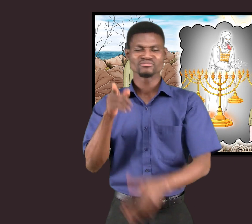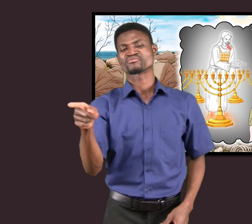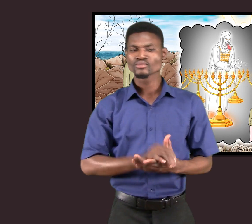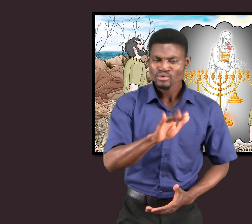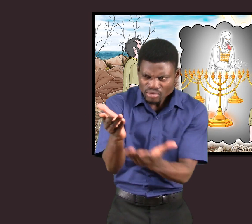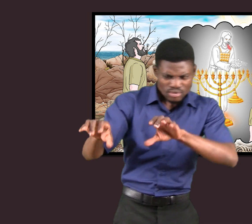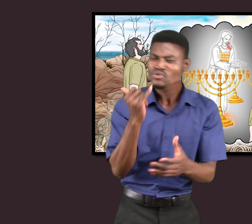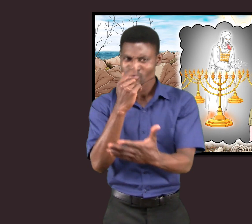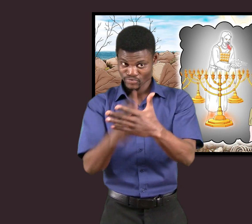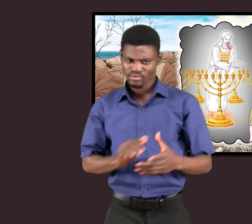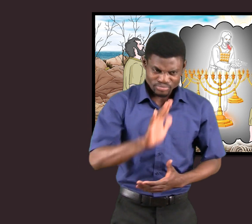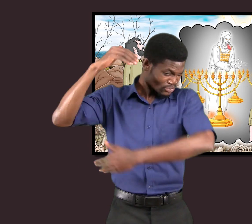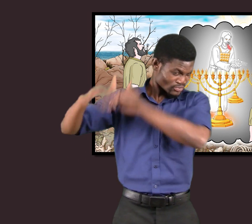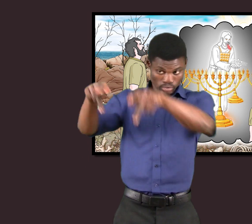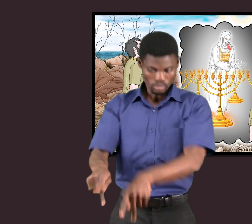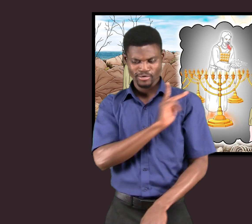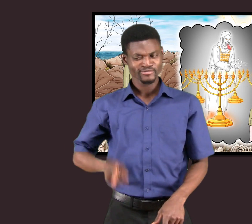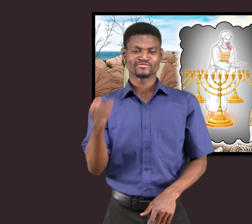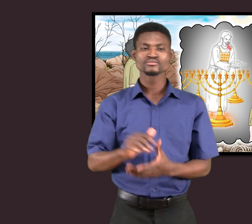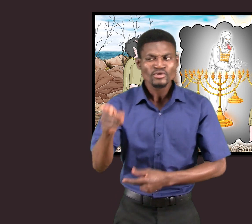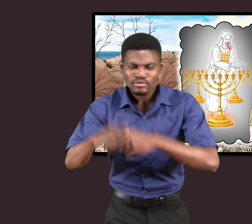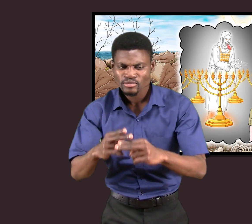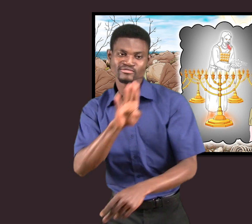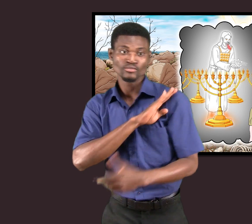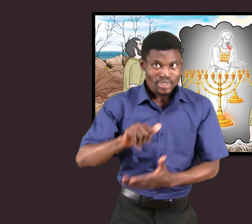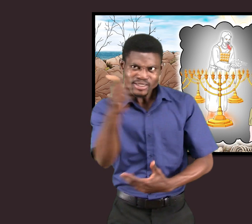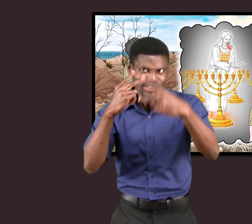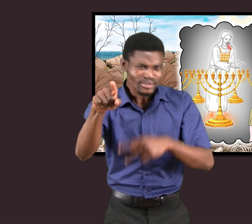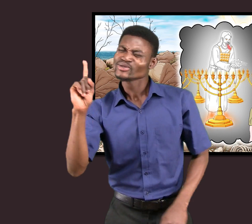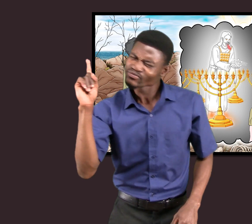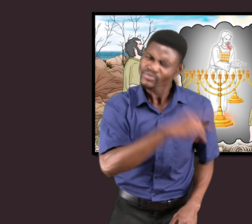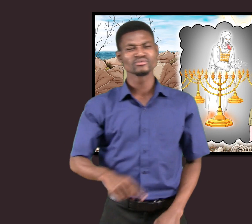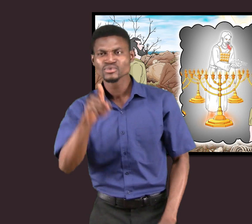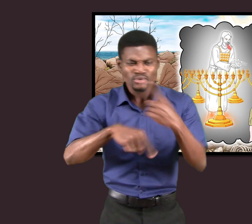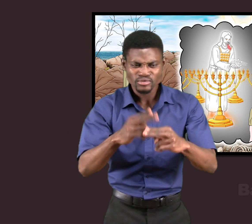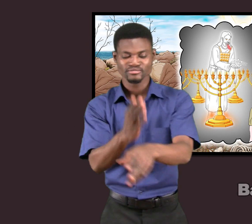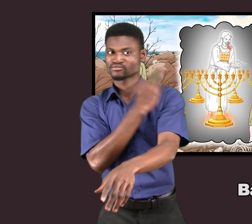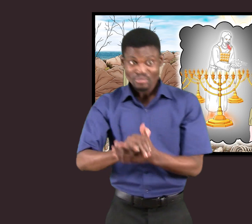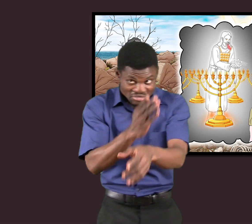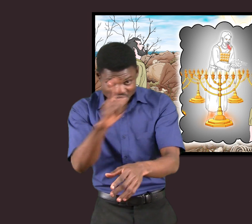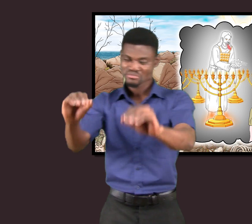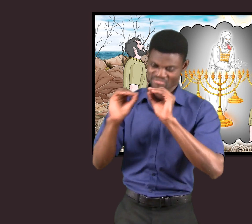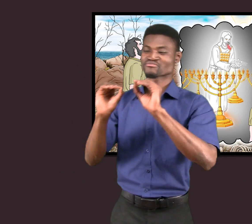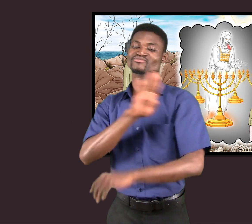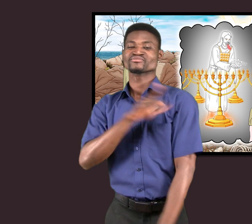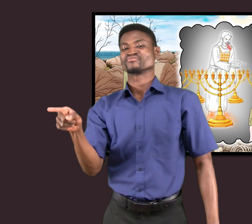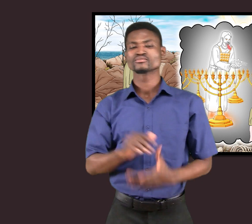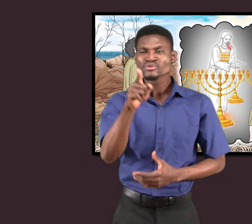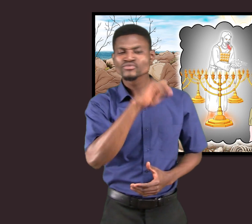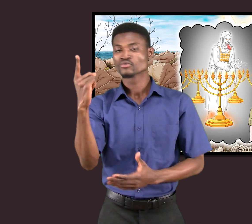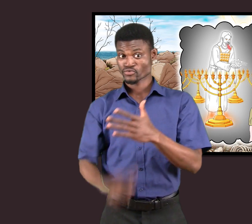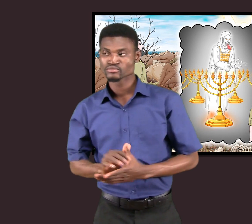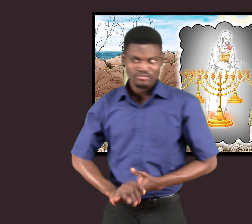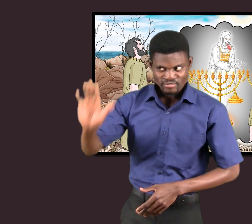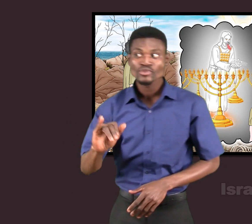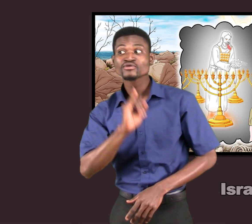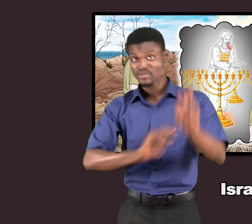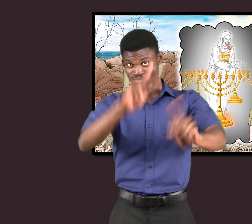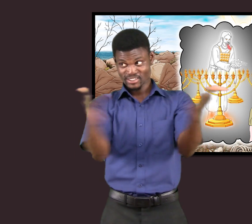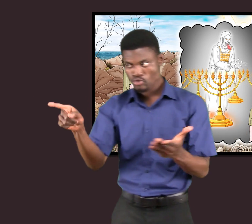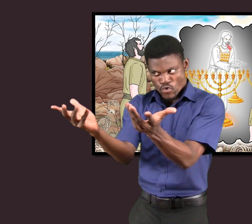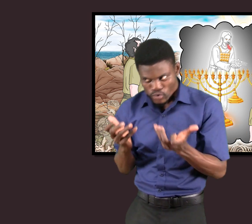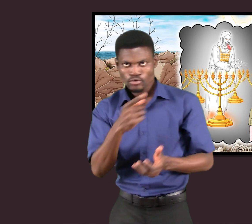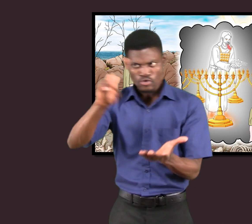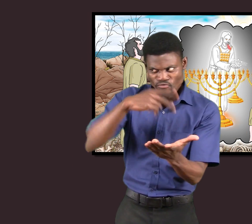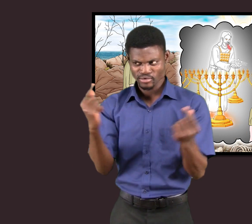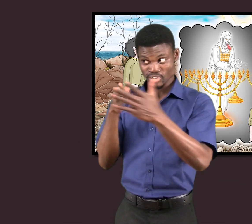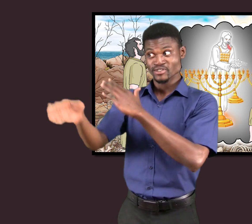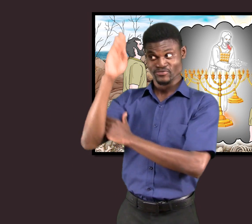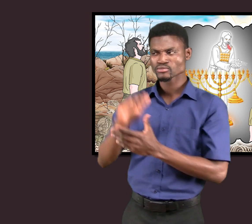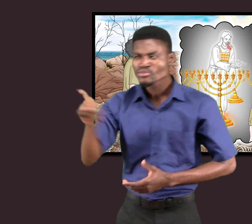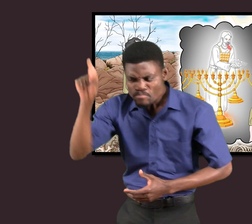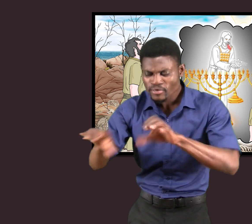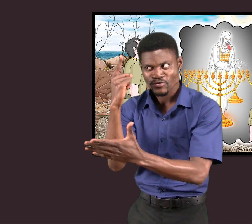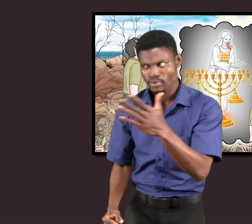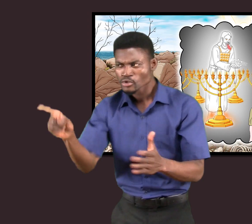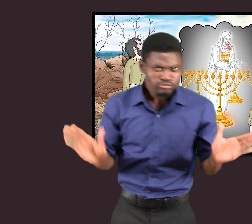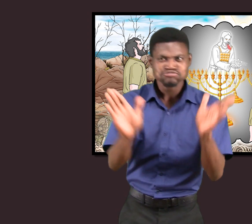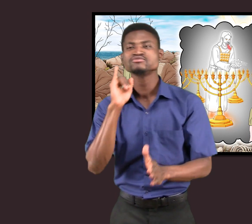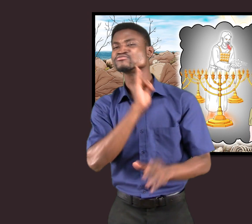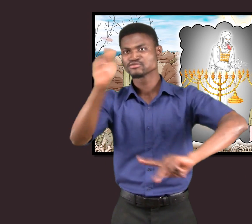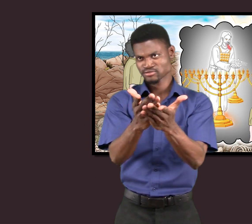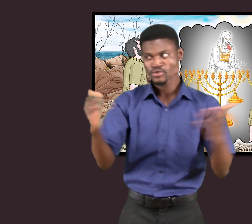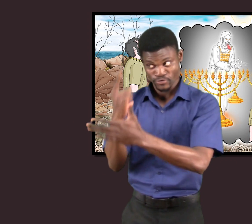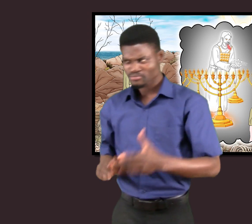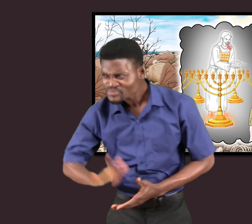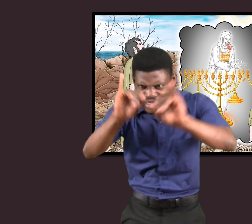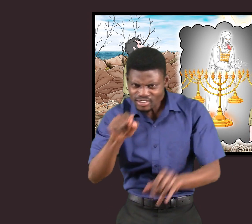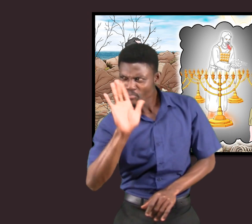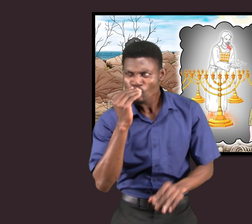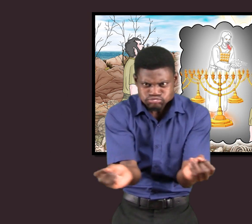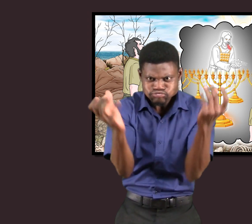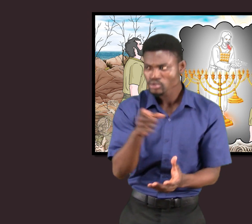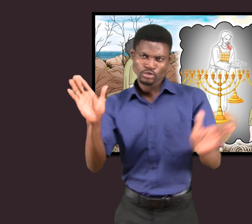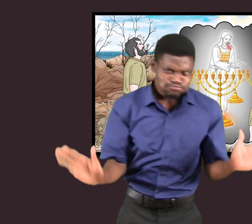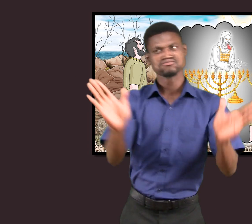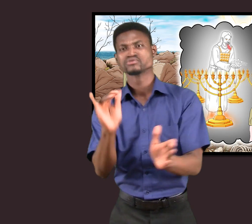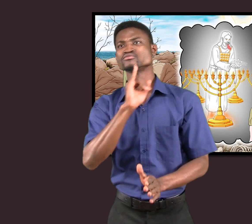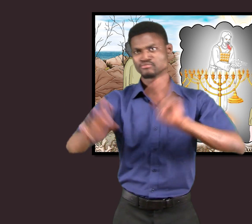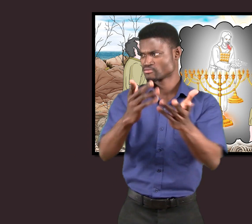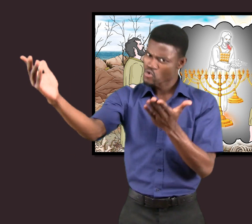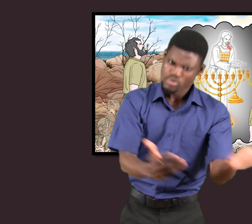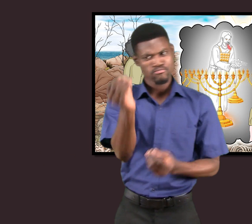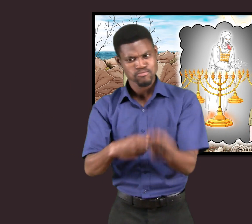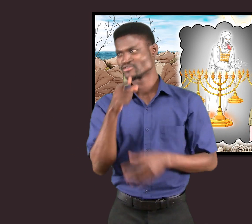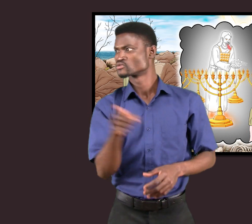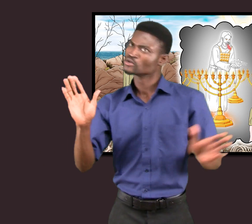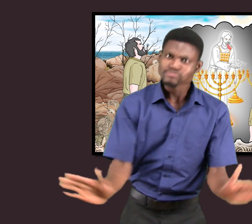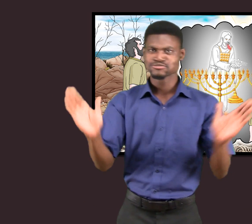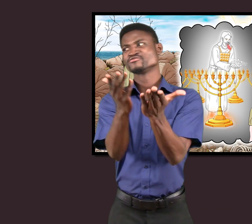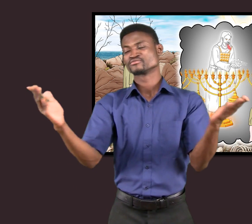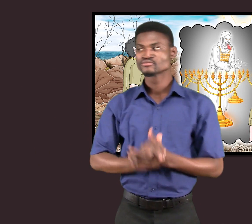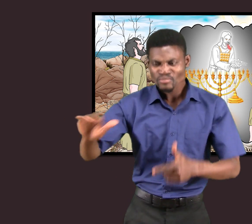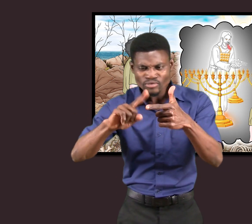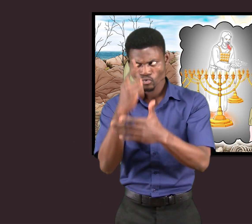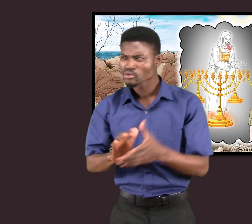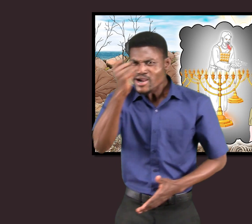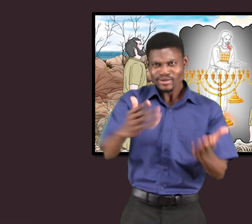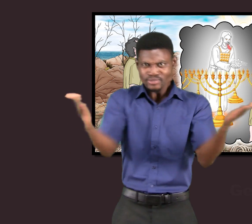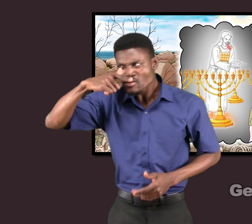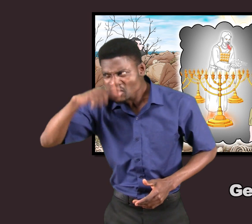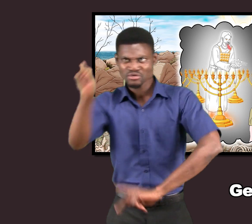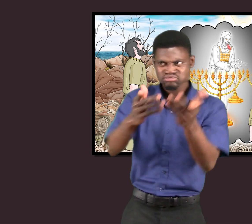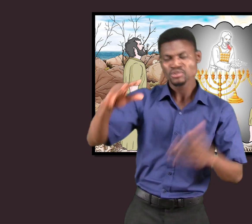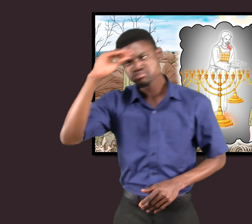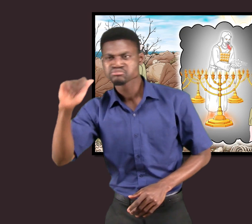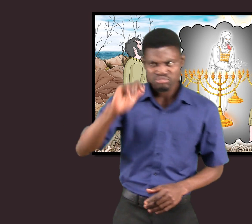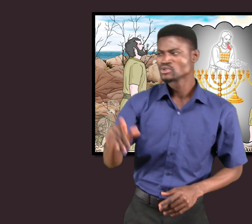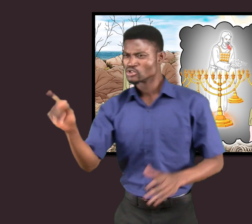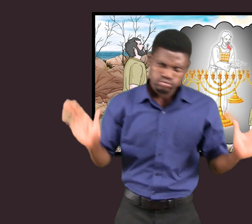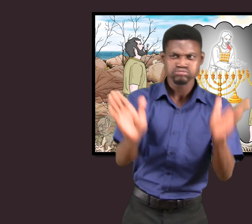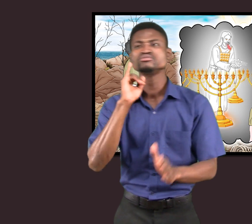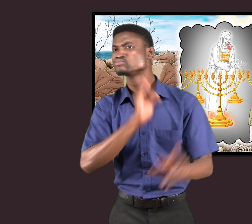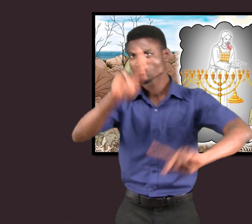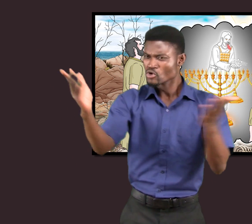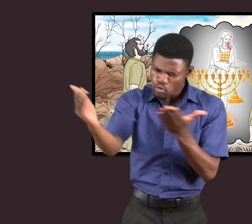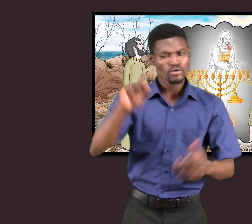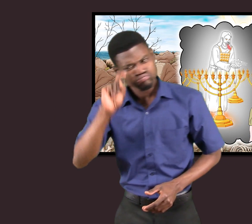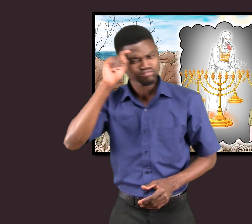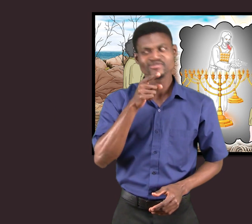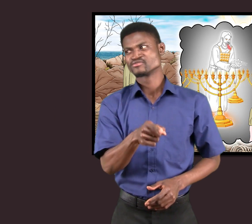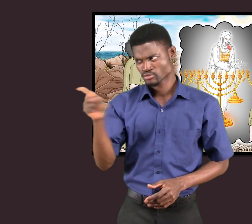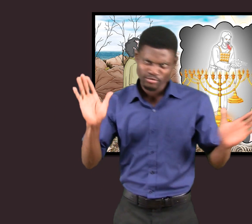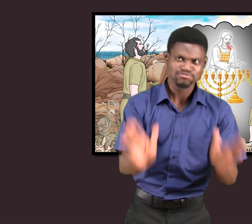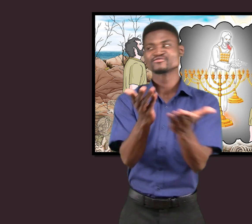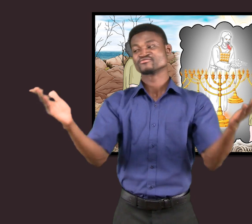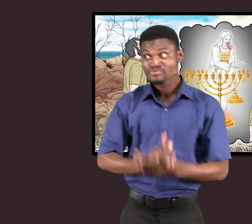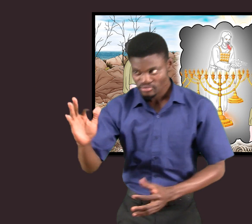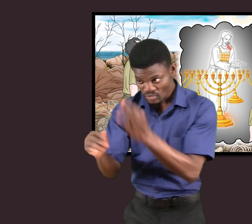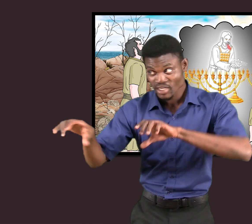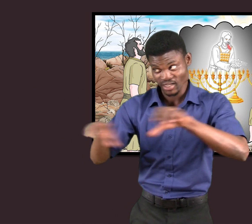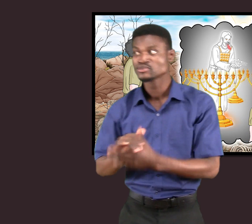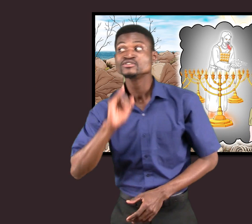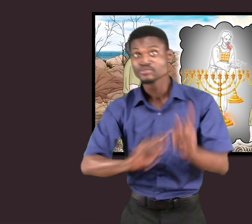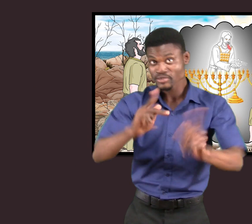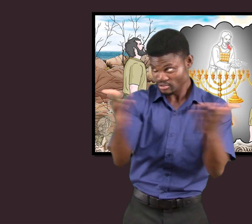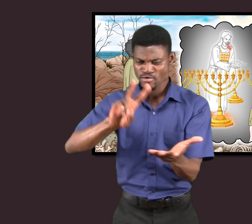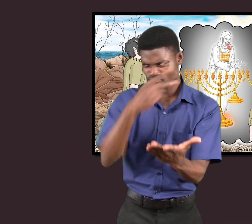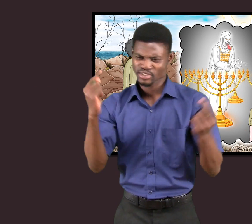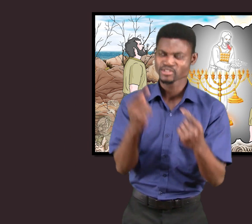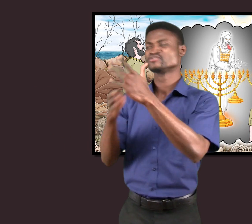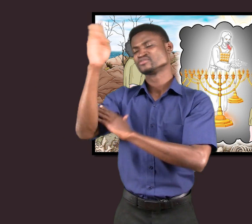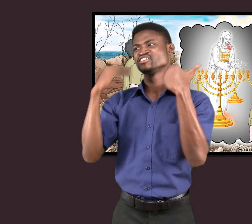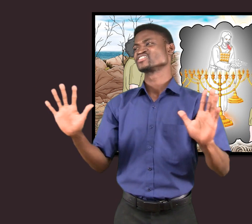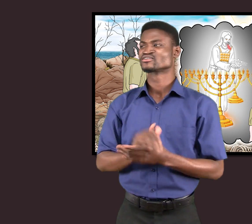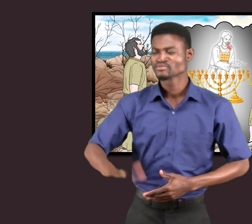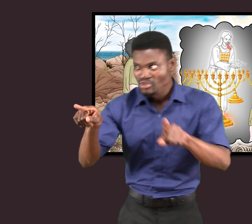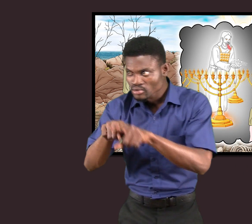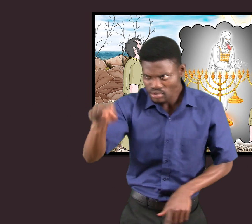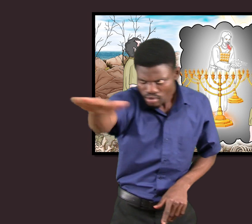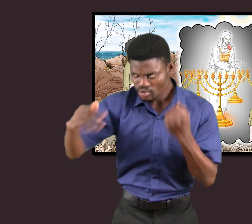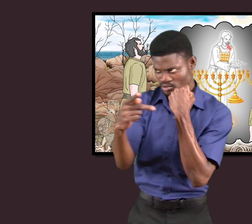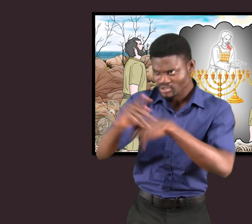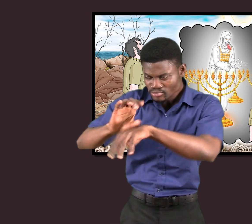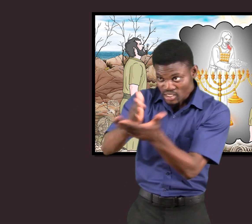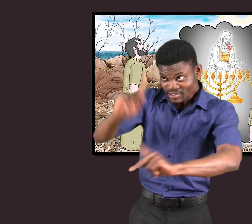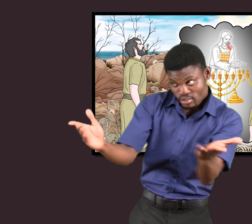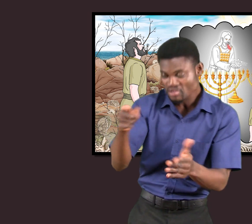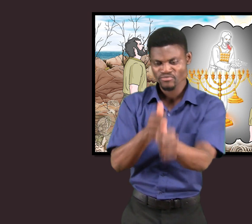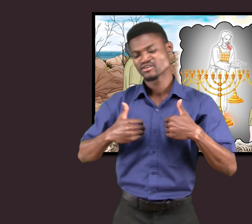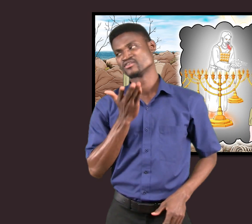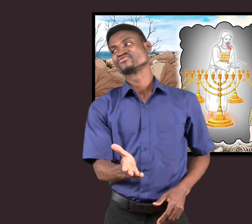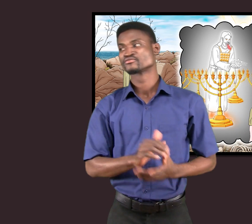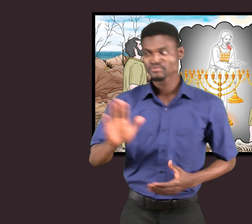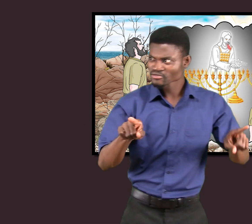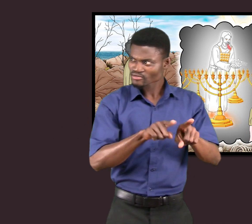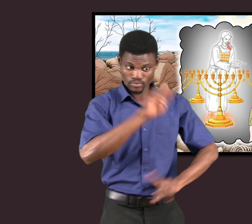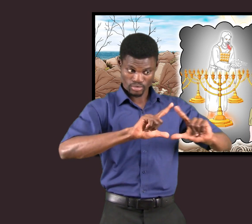But I have a few things against you, because some of you hold to the teaching of Balaam, who taught Balak to place a stumbling block before the Israelites so they would eat food sacrificed to idols and commit sexual immorality.